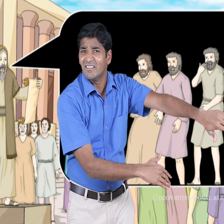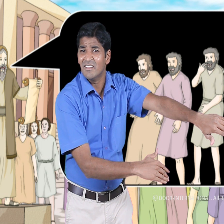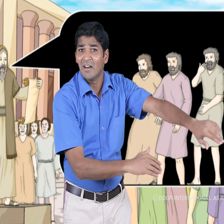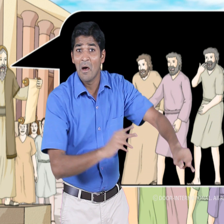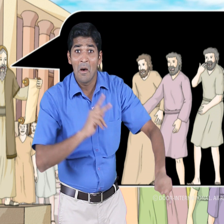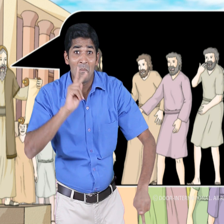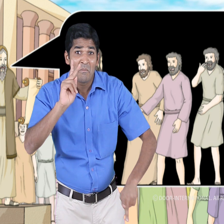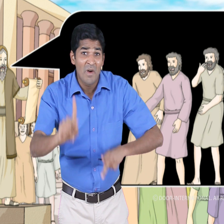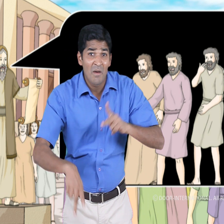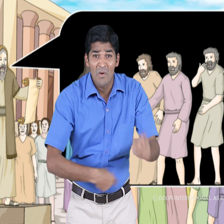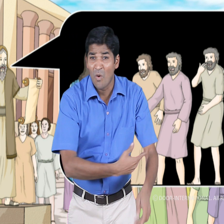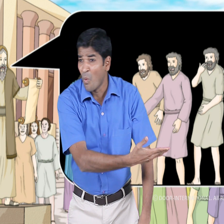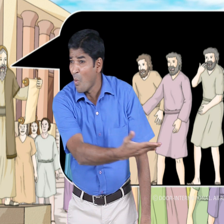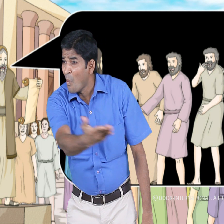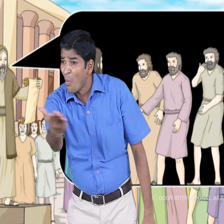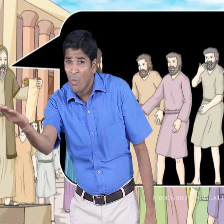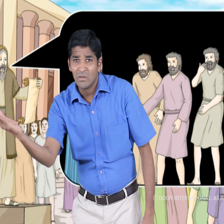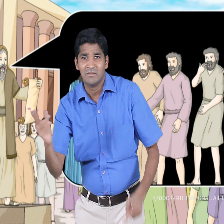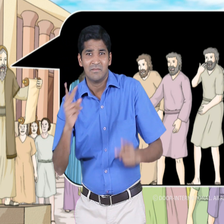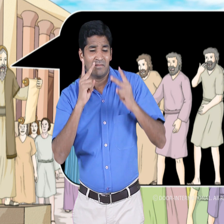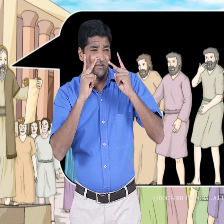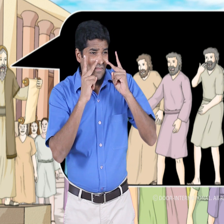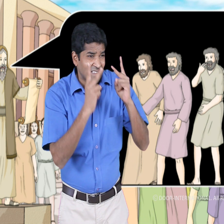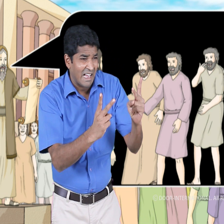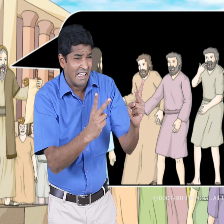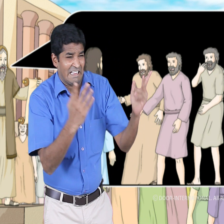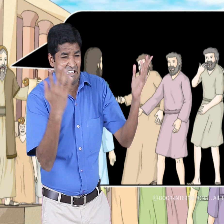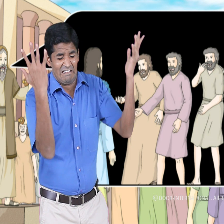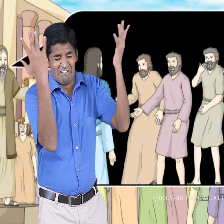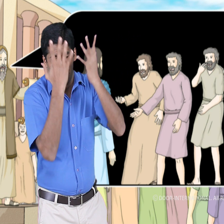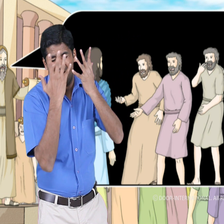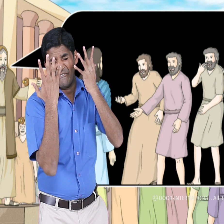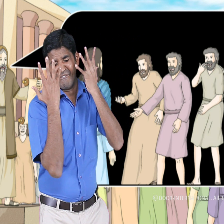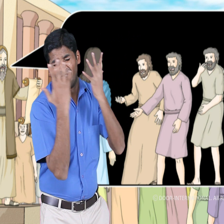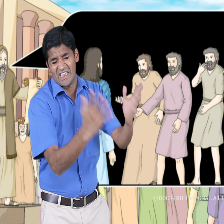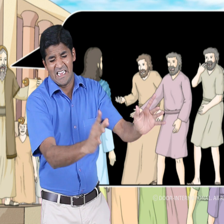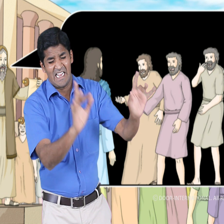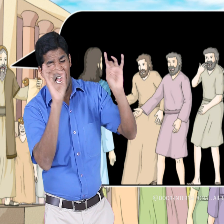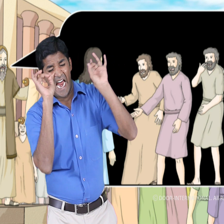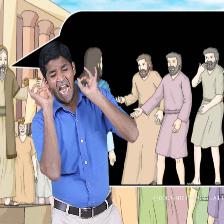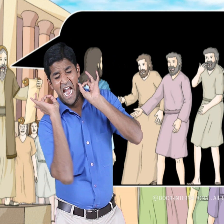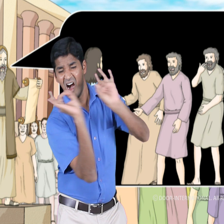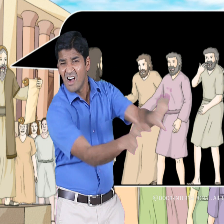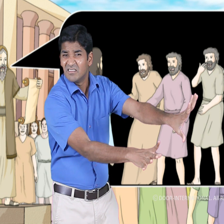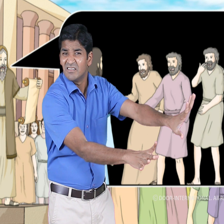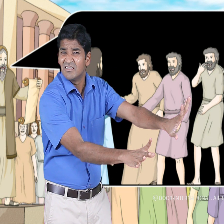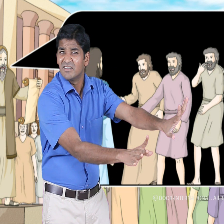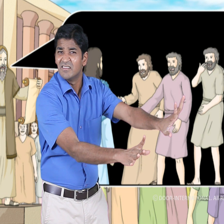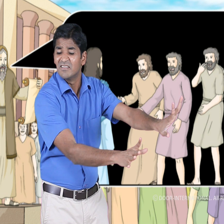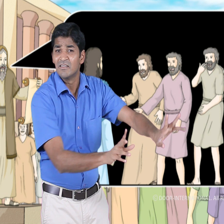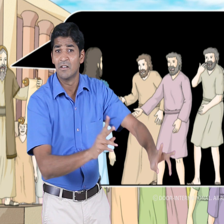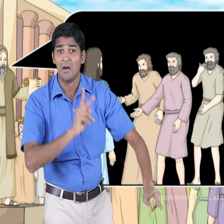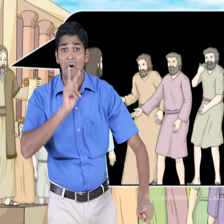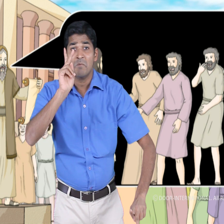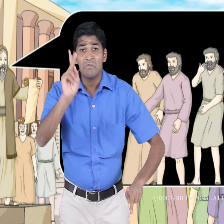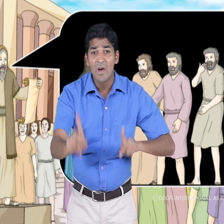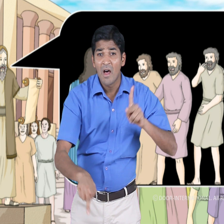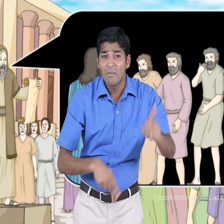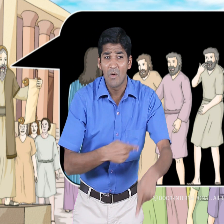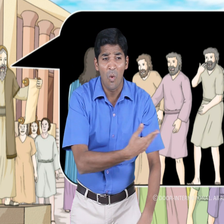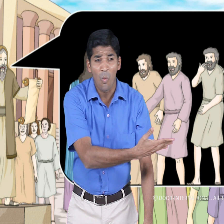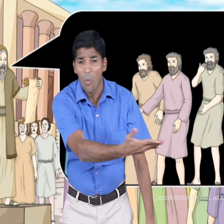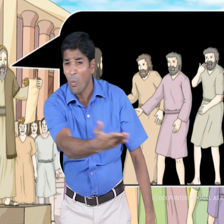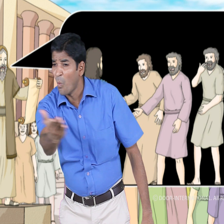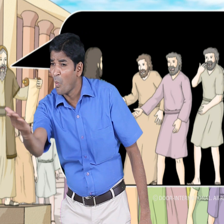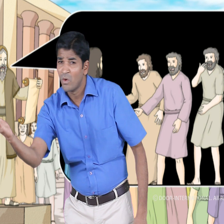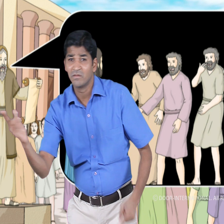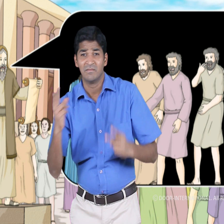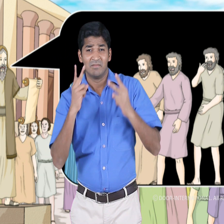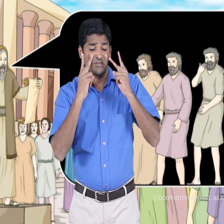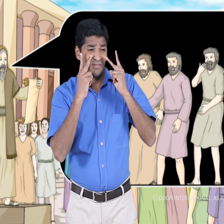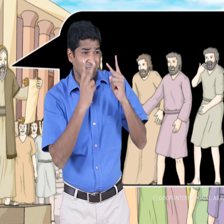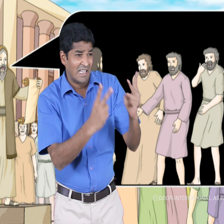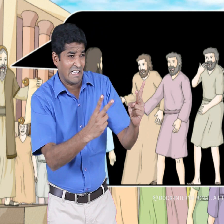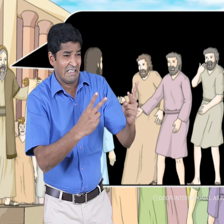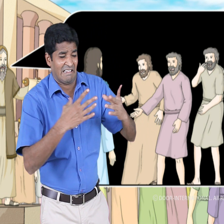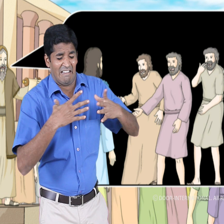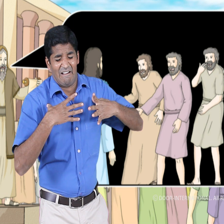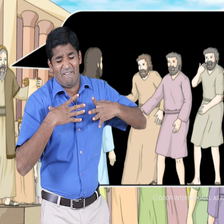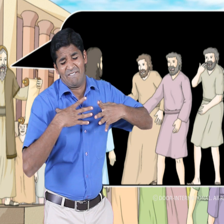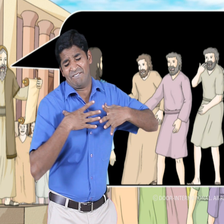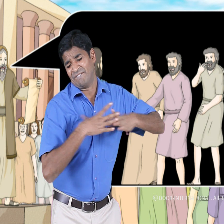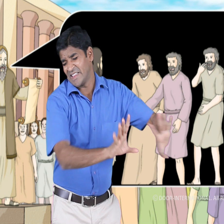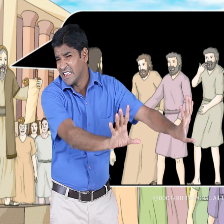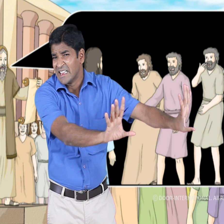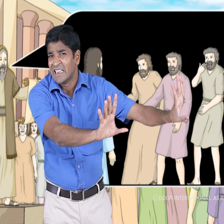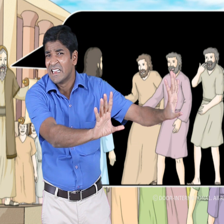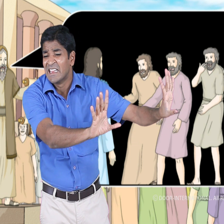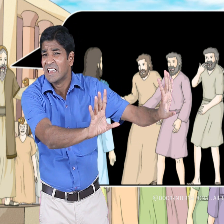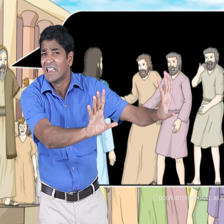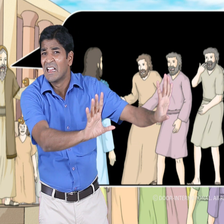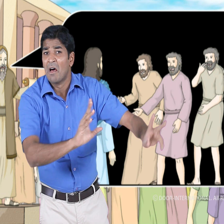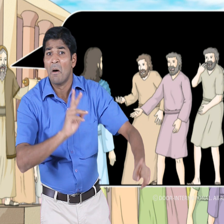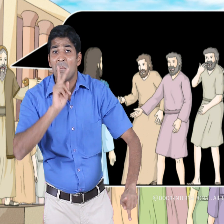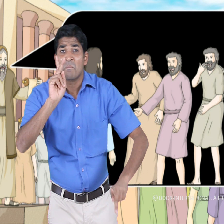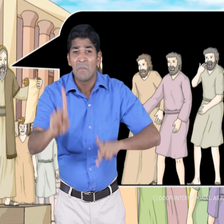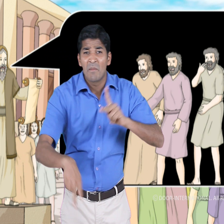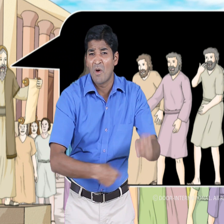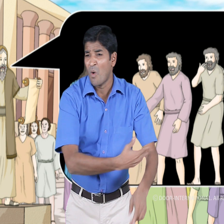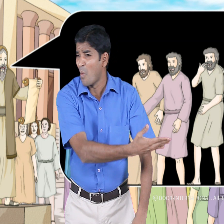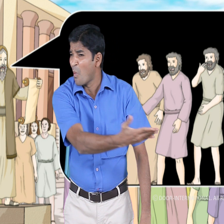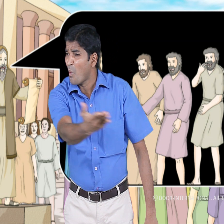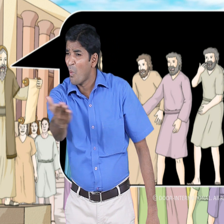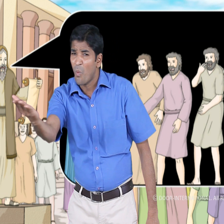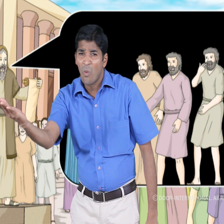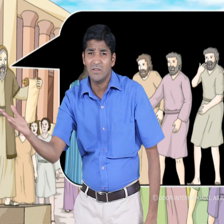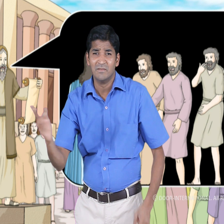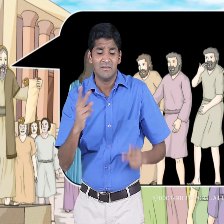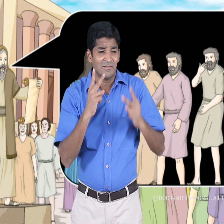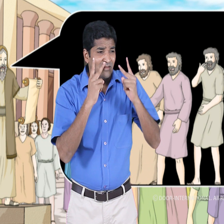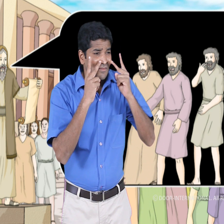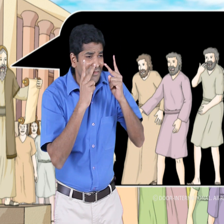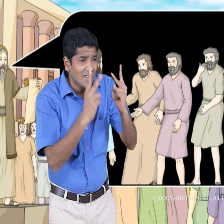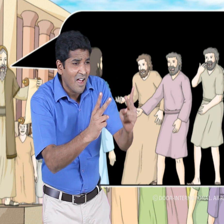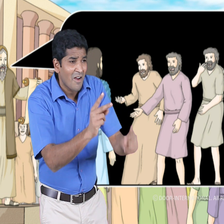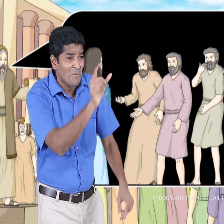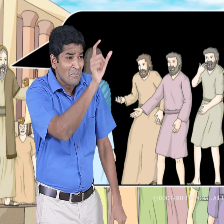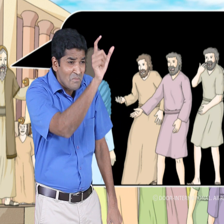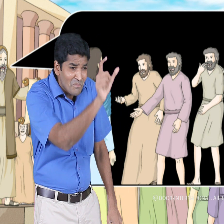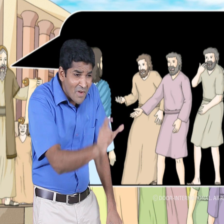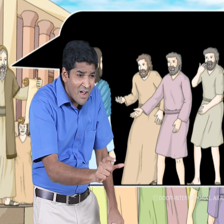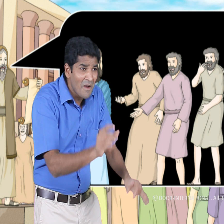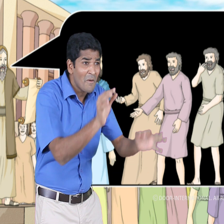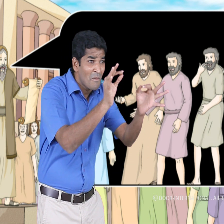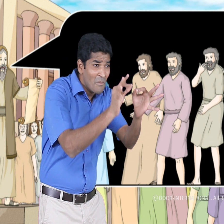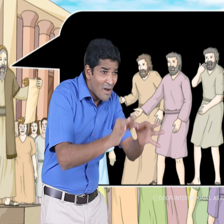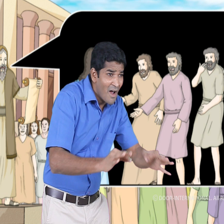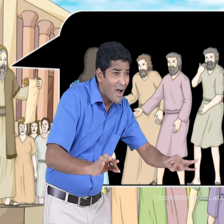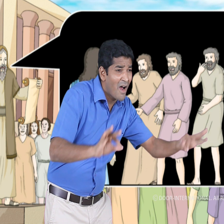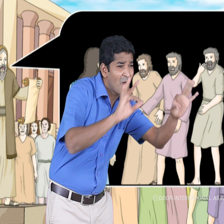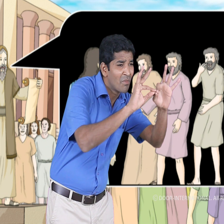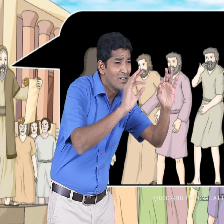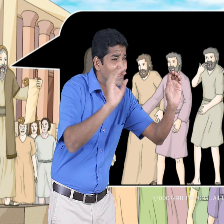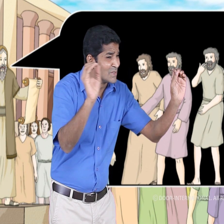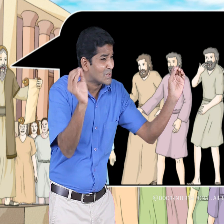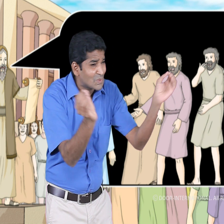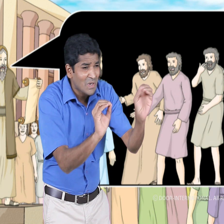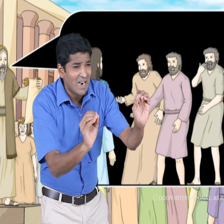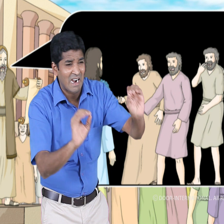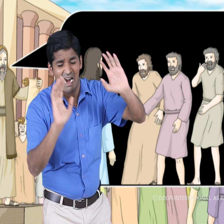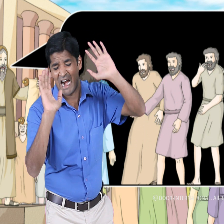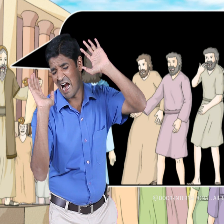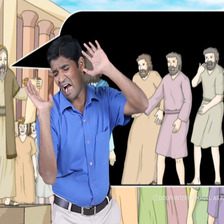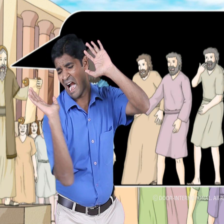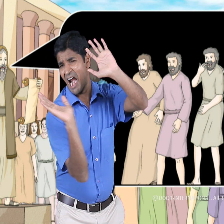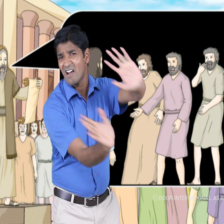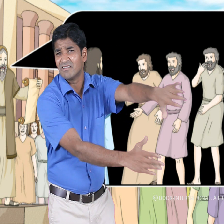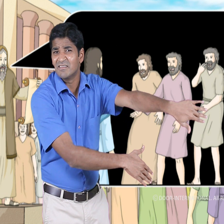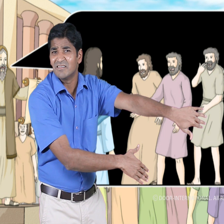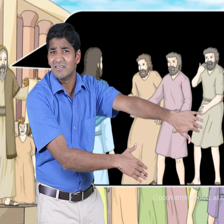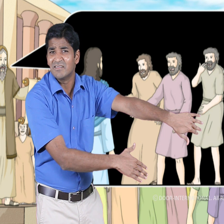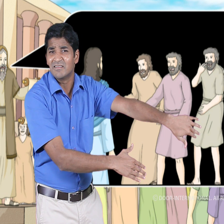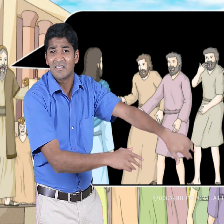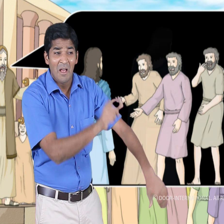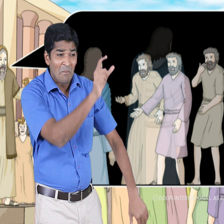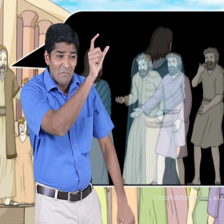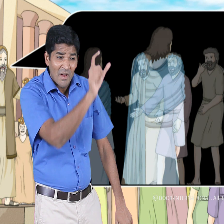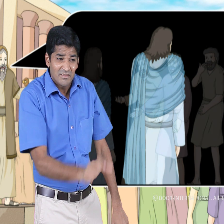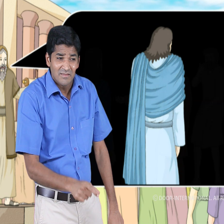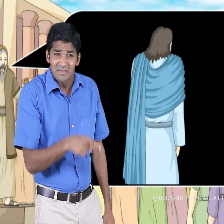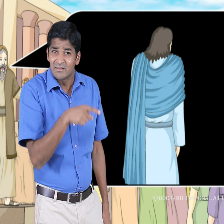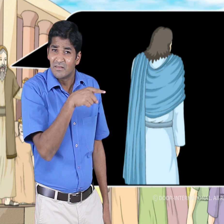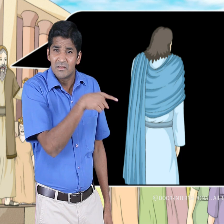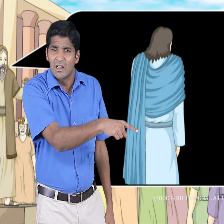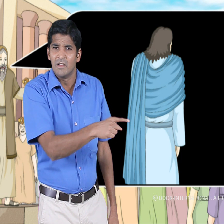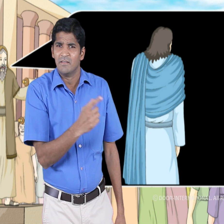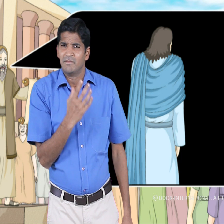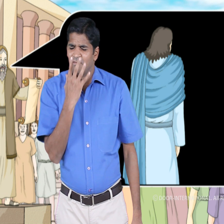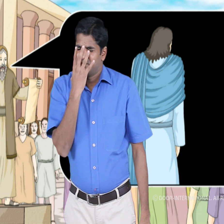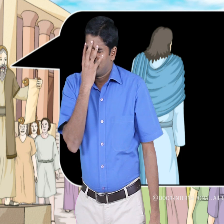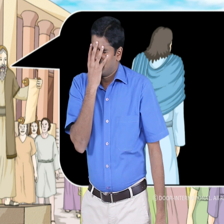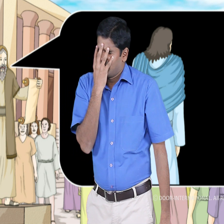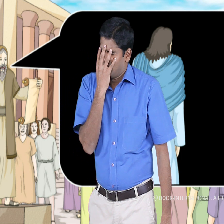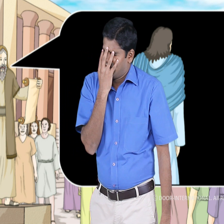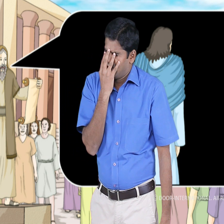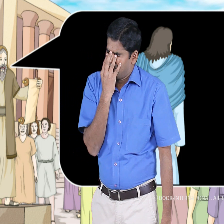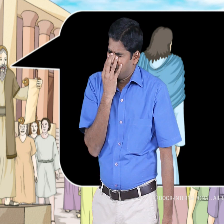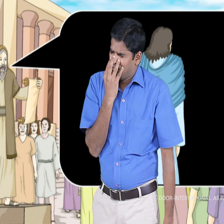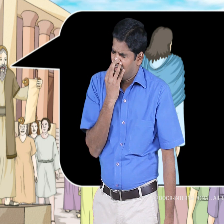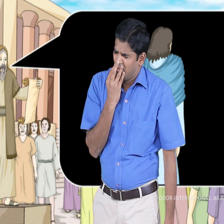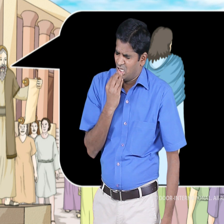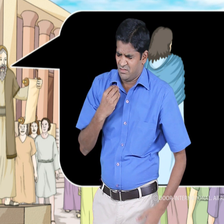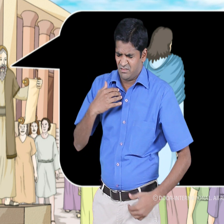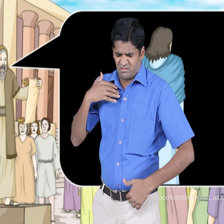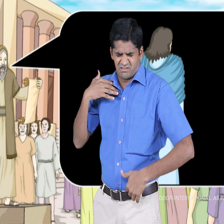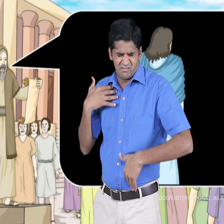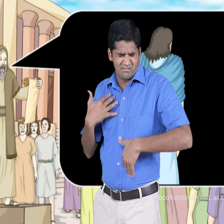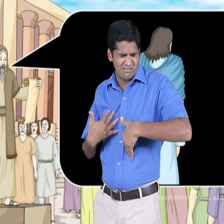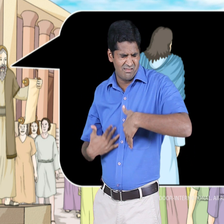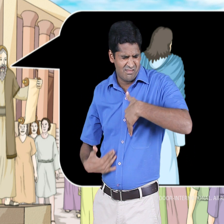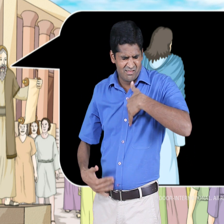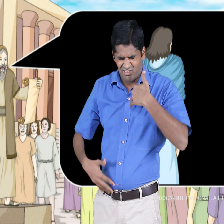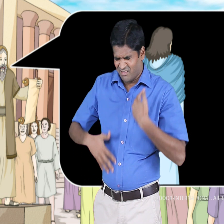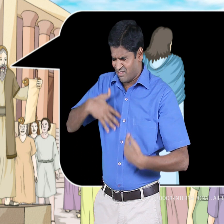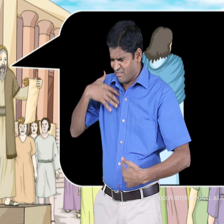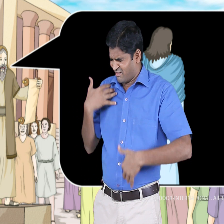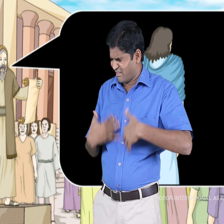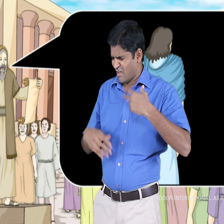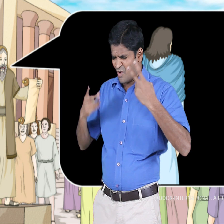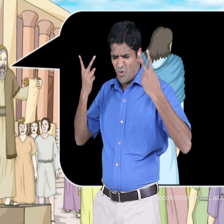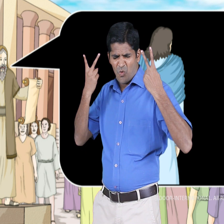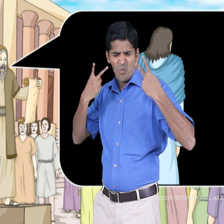Surely He took on our infirmities and carried our sorrows; yet we considered Him stricken by God, struck down and afflicted. But He was pierced for our transgressions, He was crushed for our iniquities;